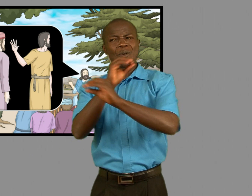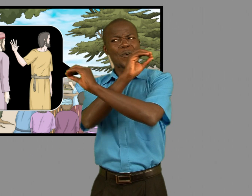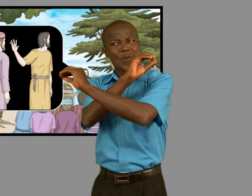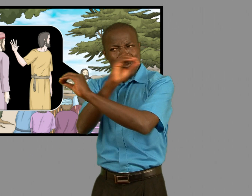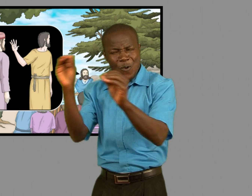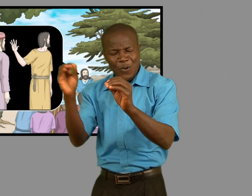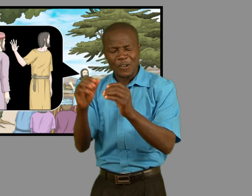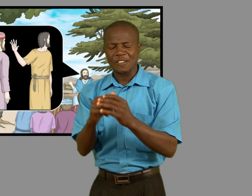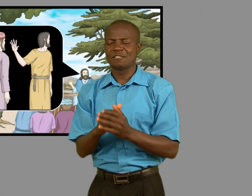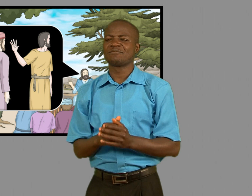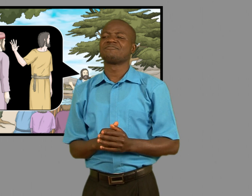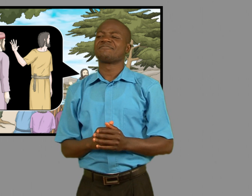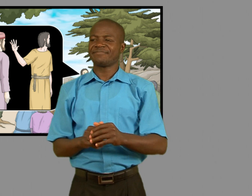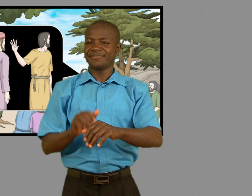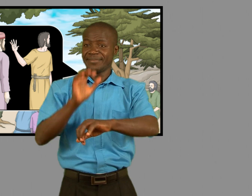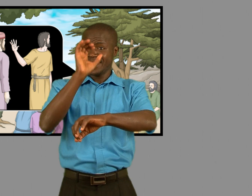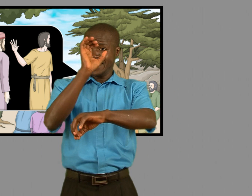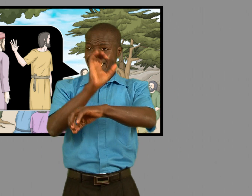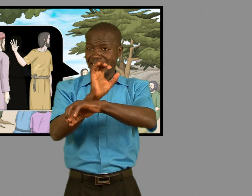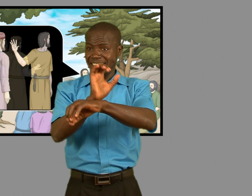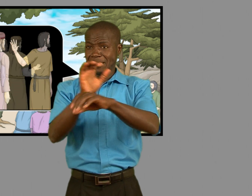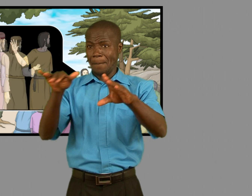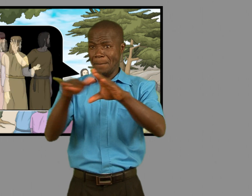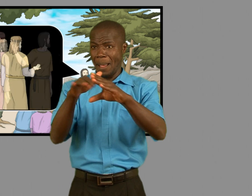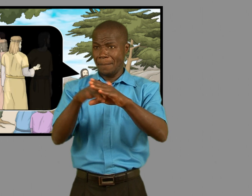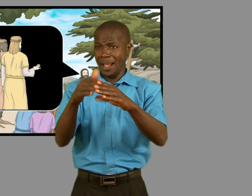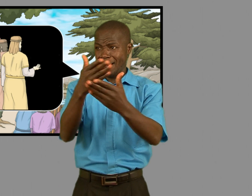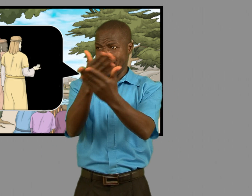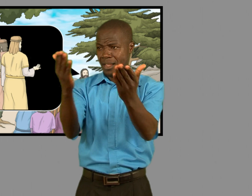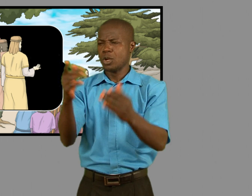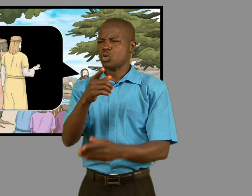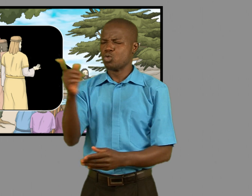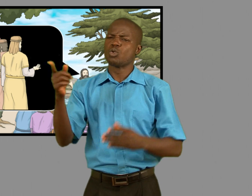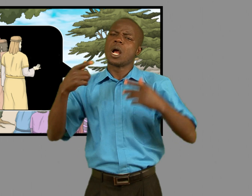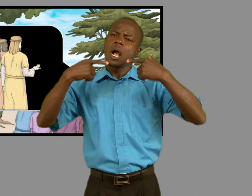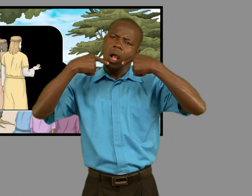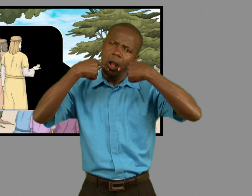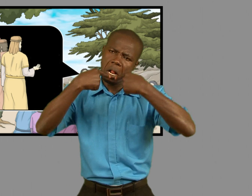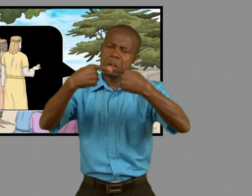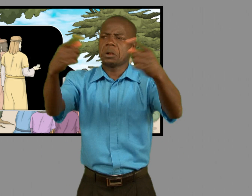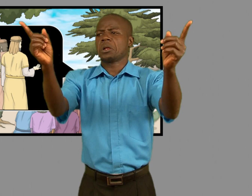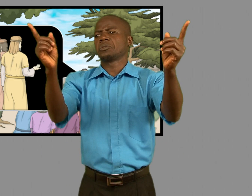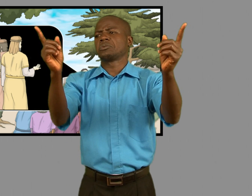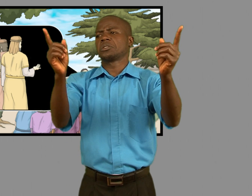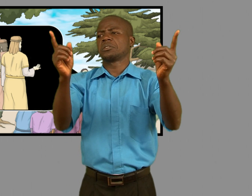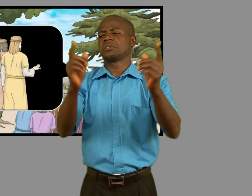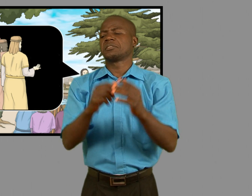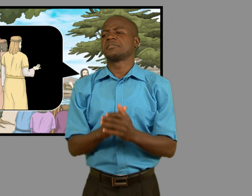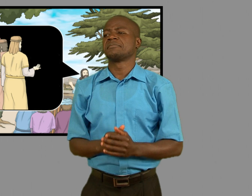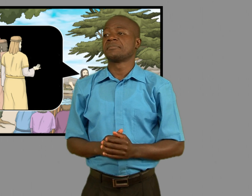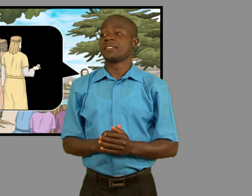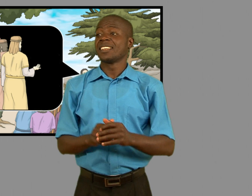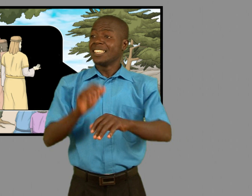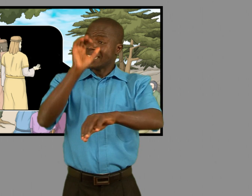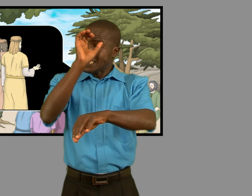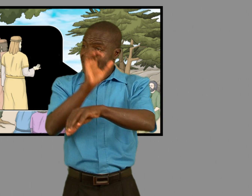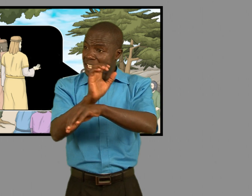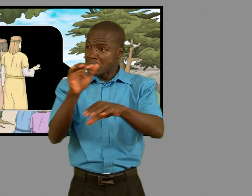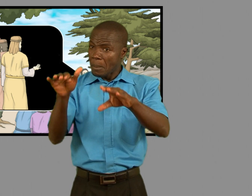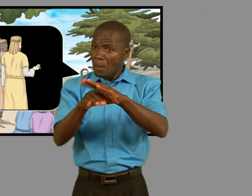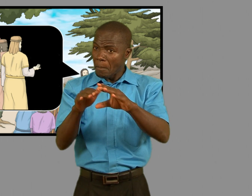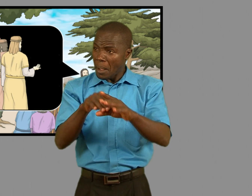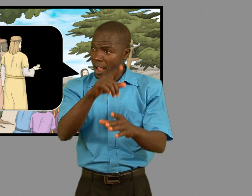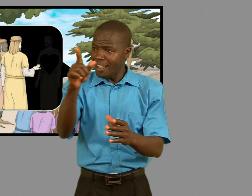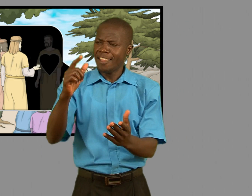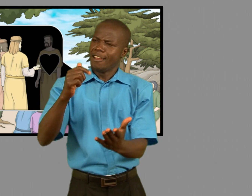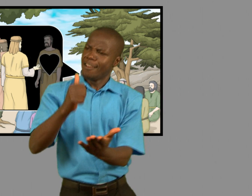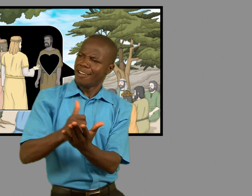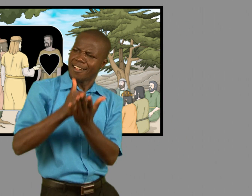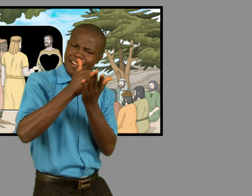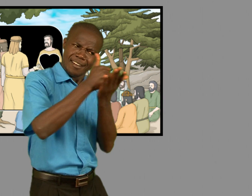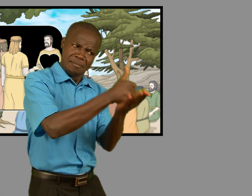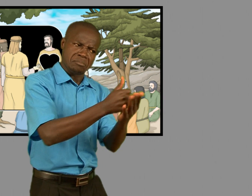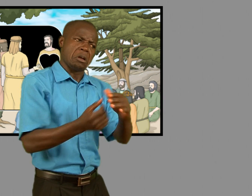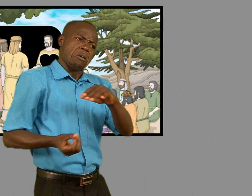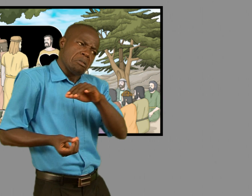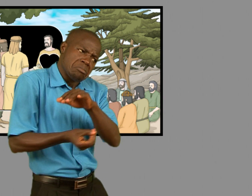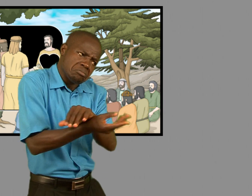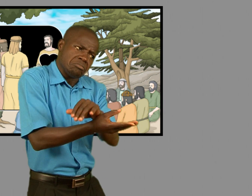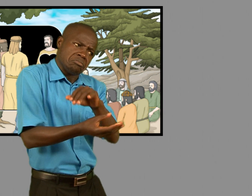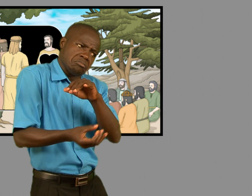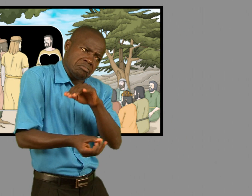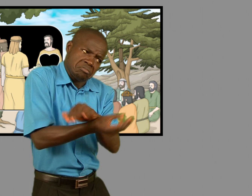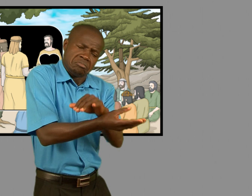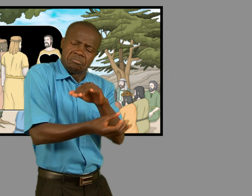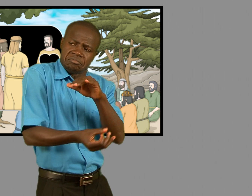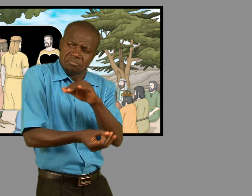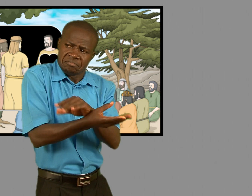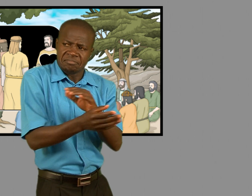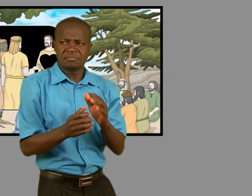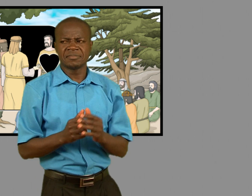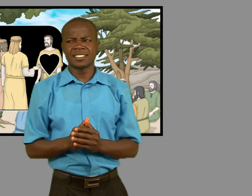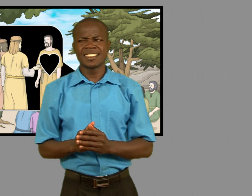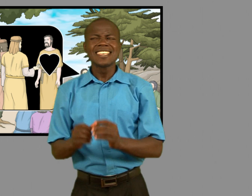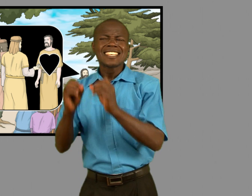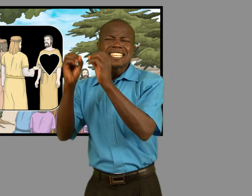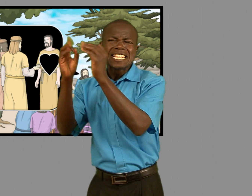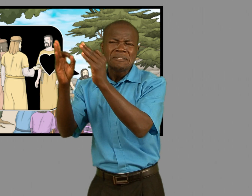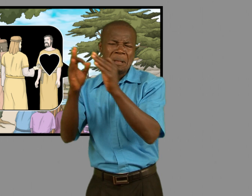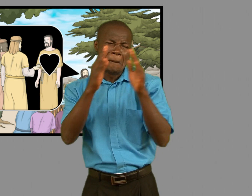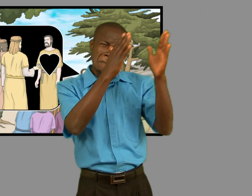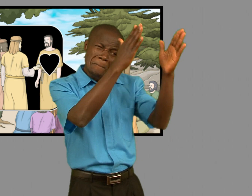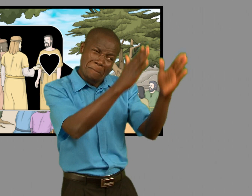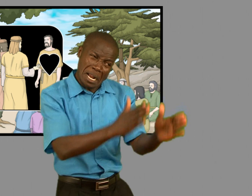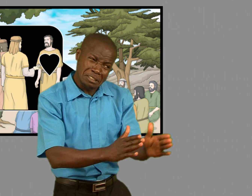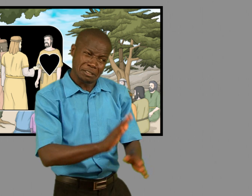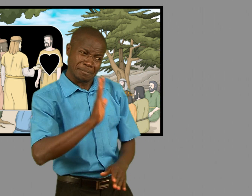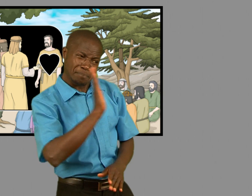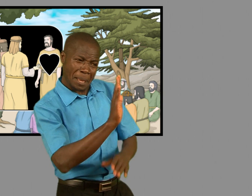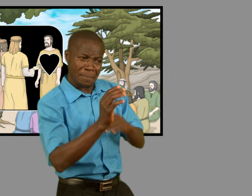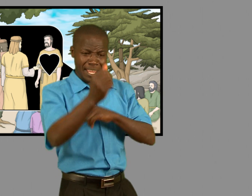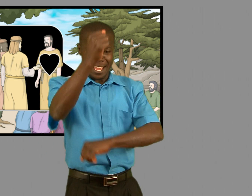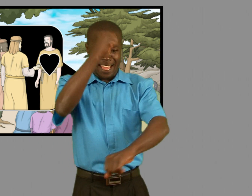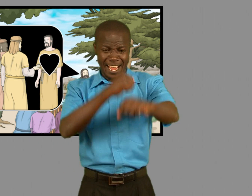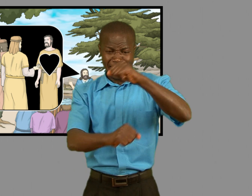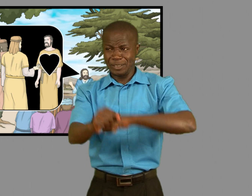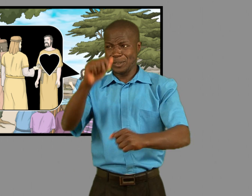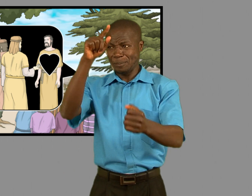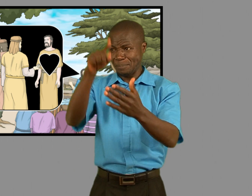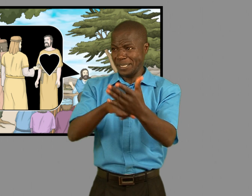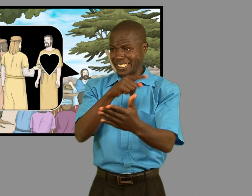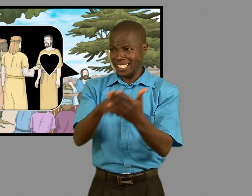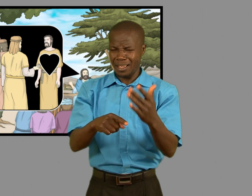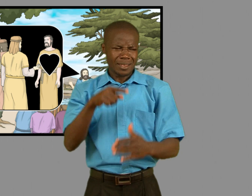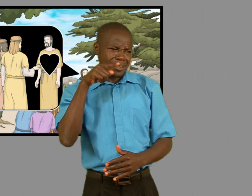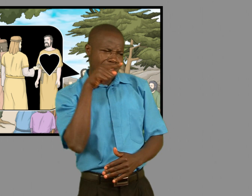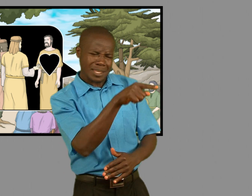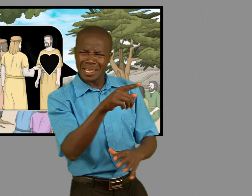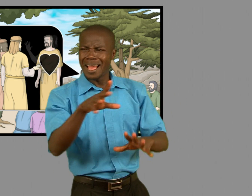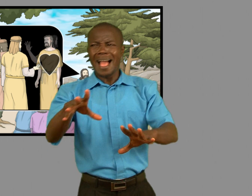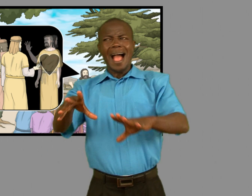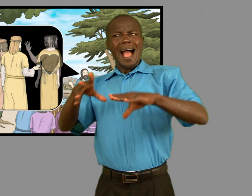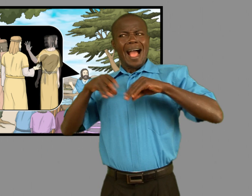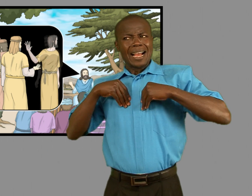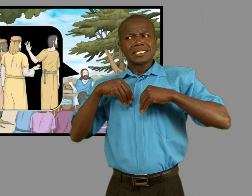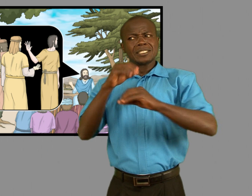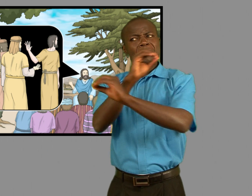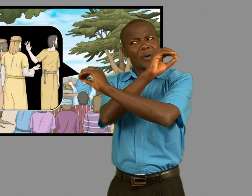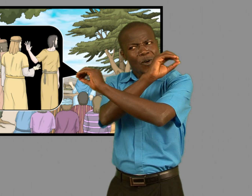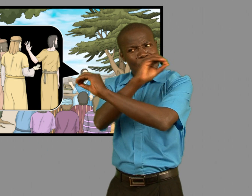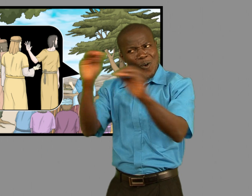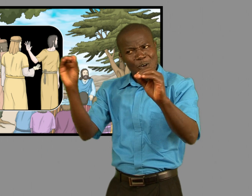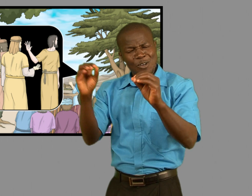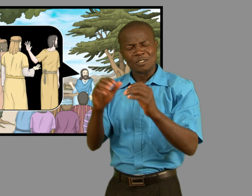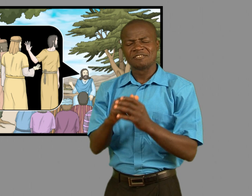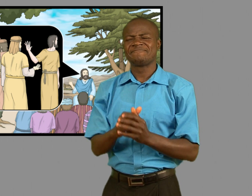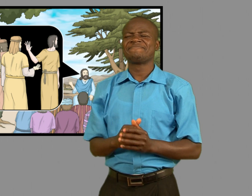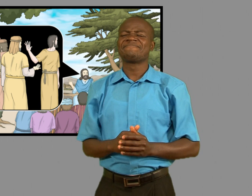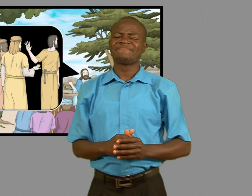If he refuses to listen to them, tell it to the church.